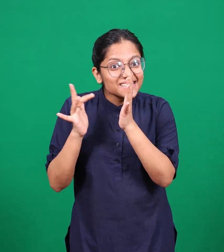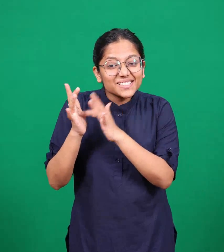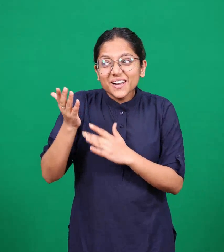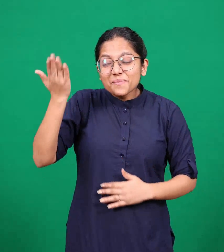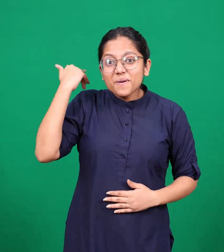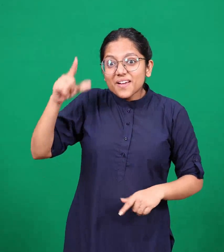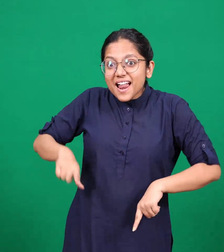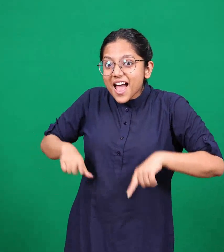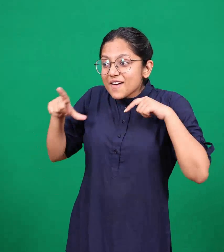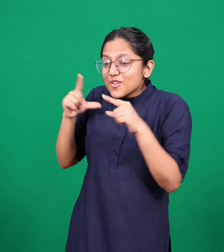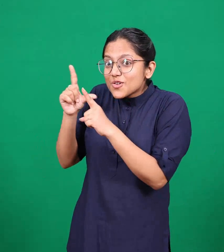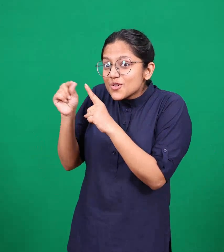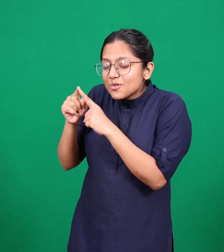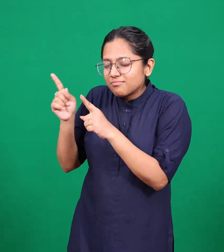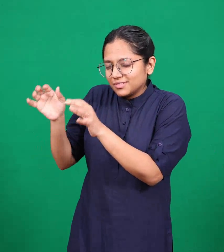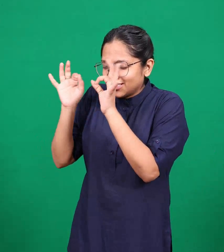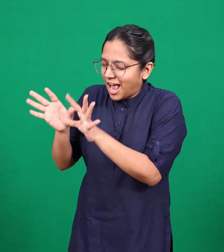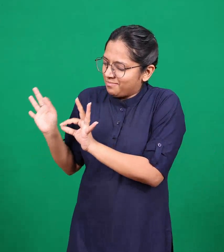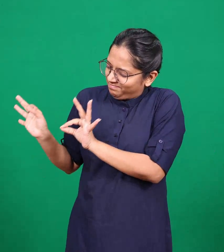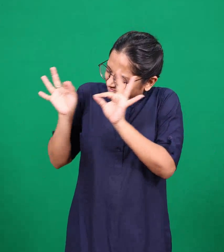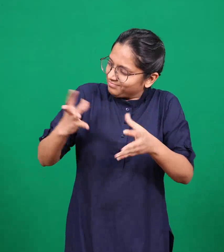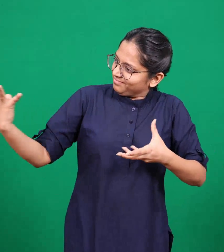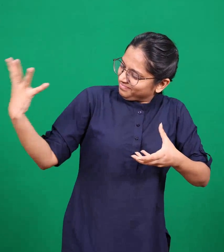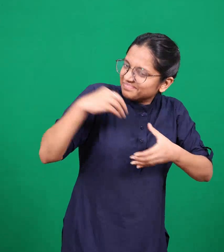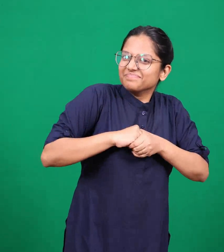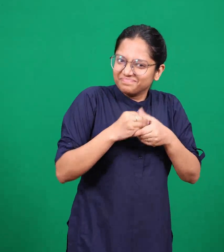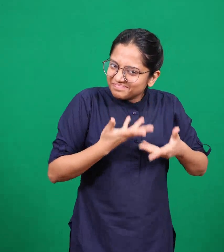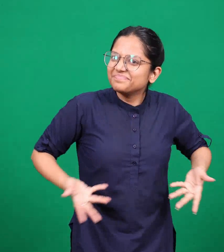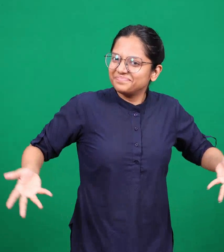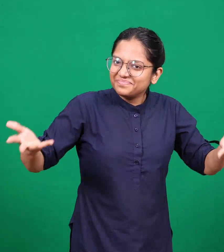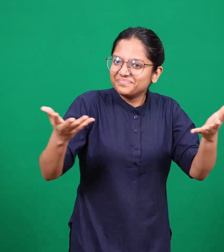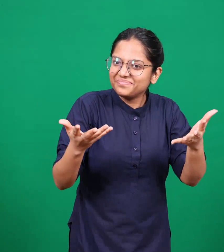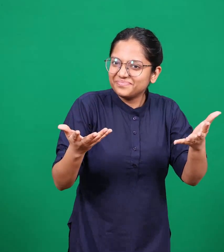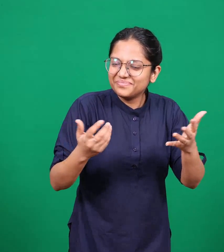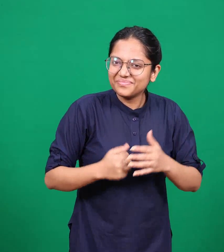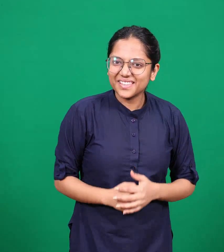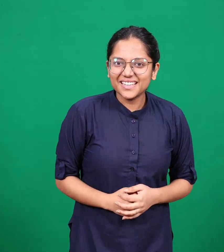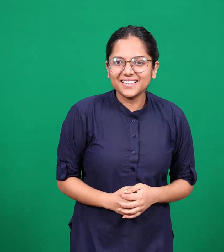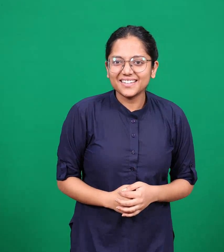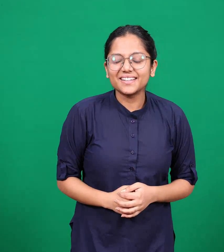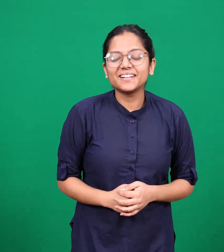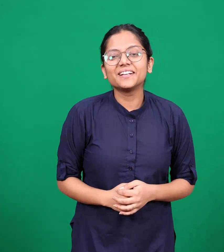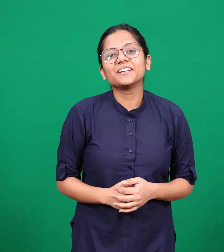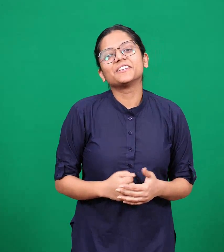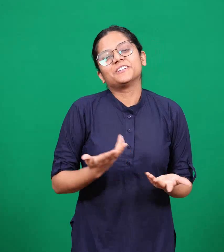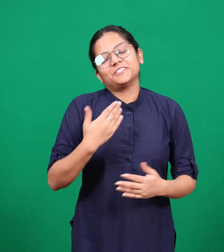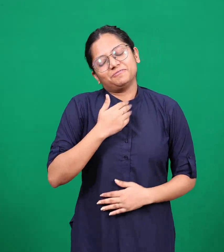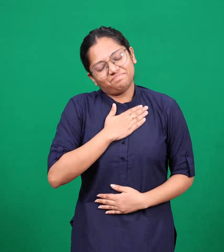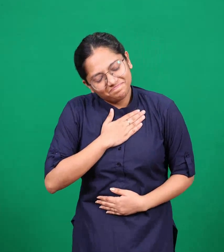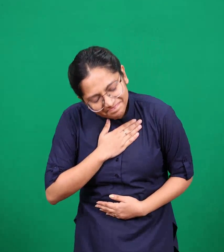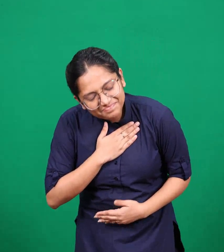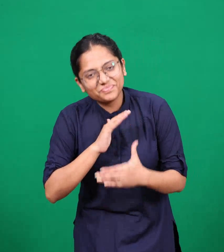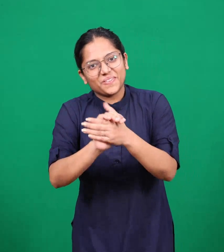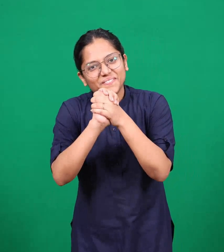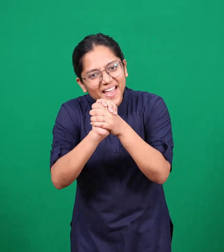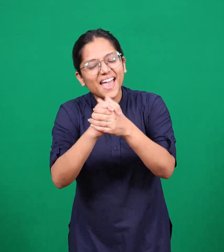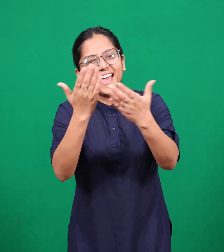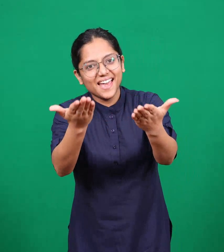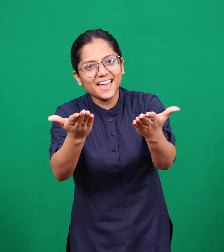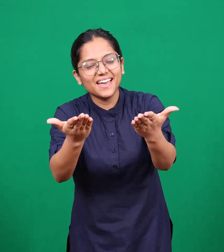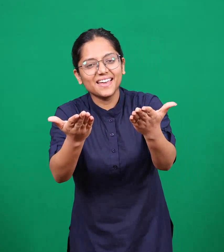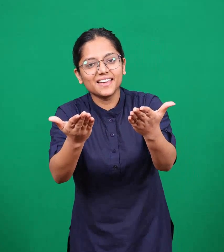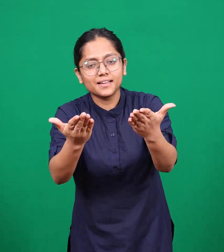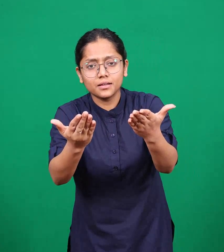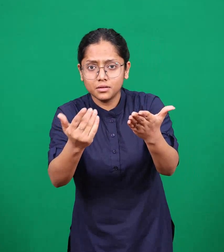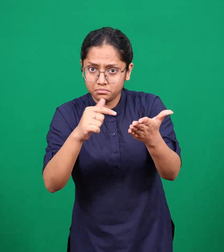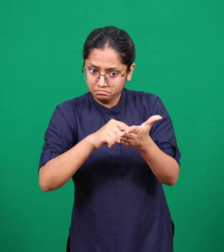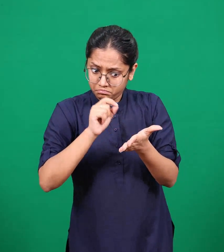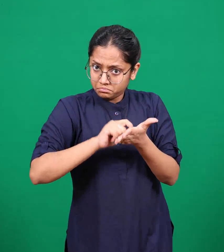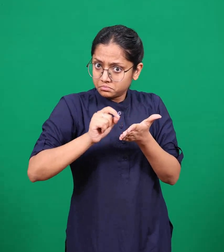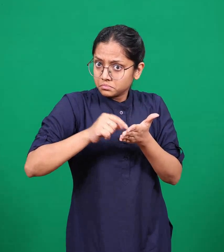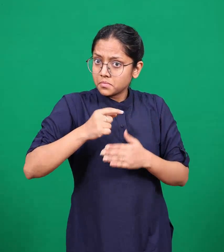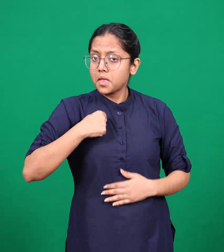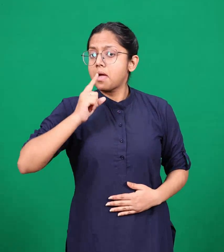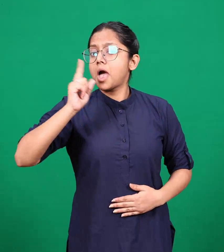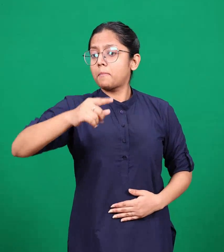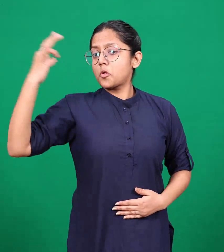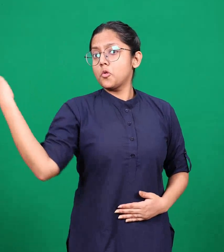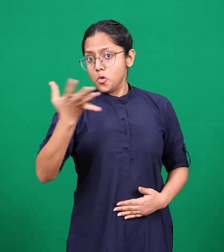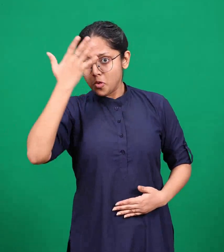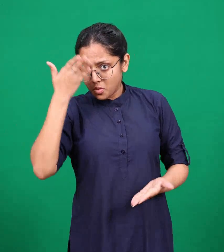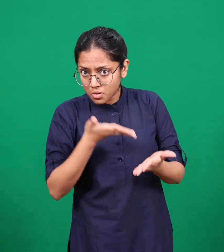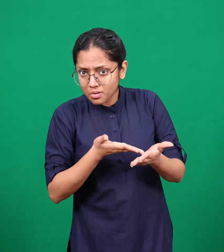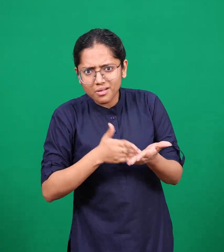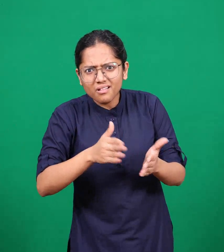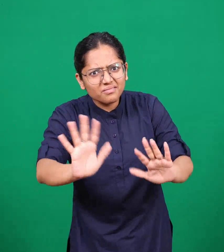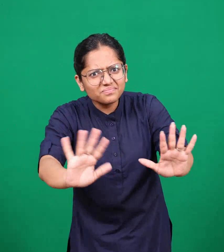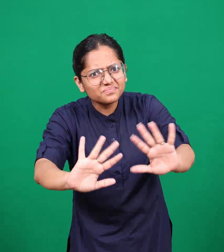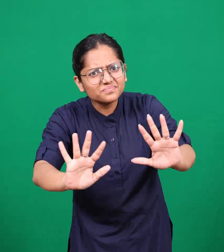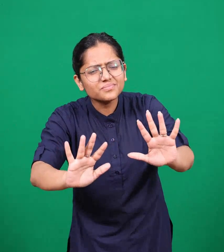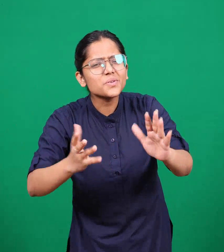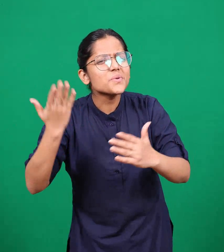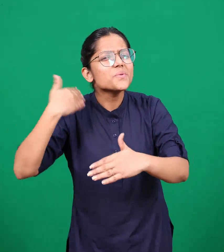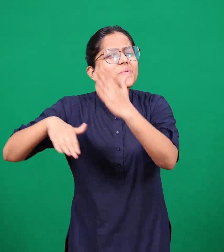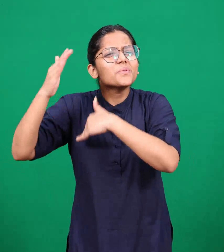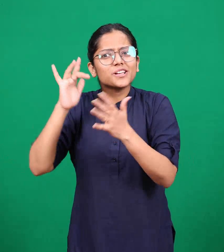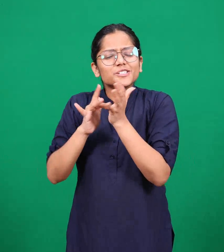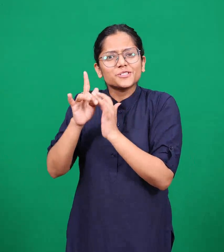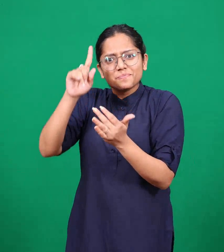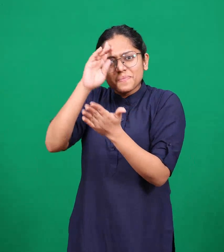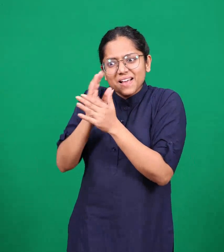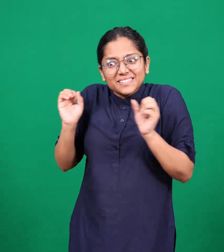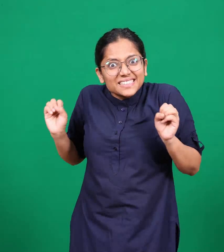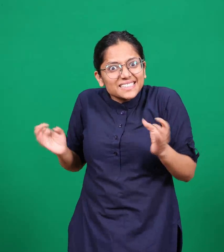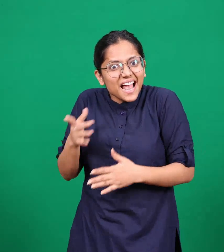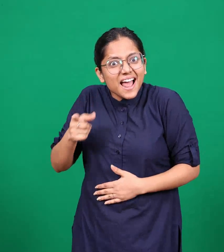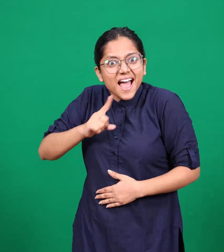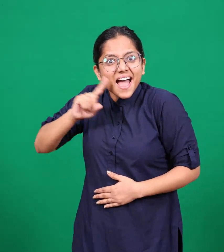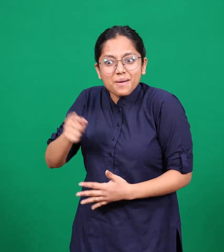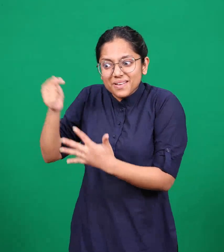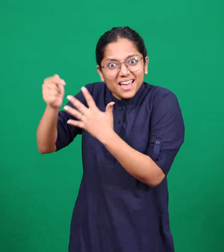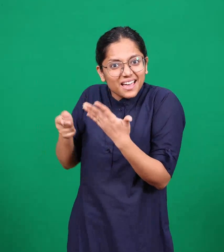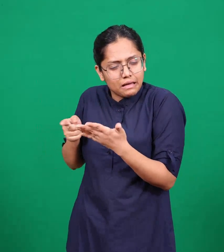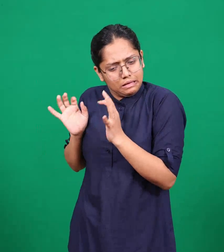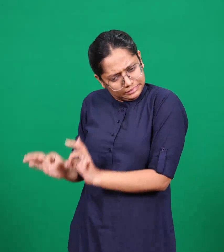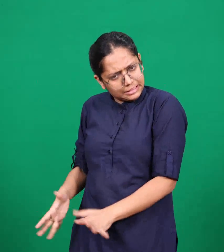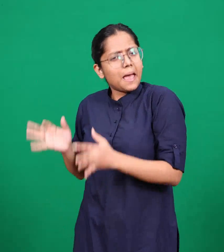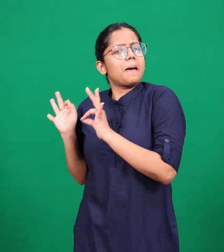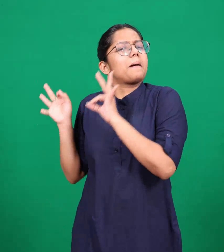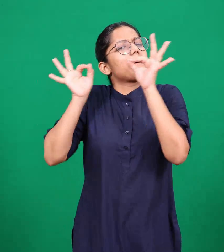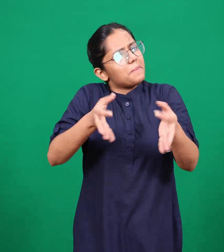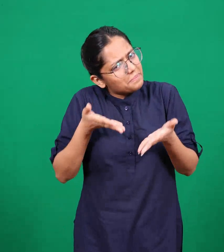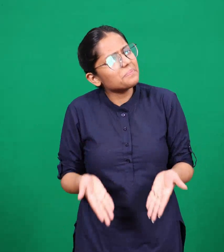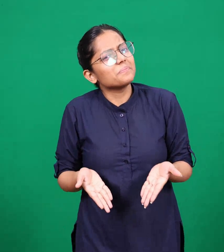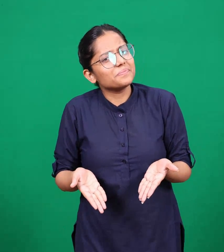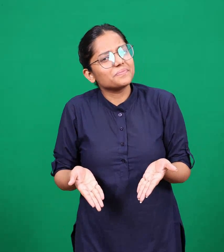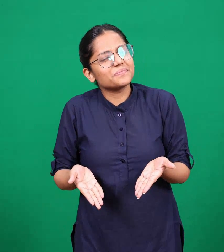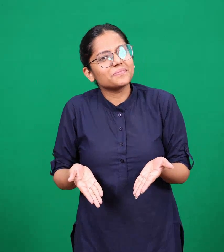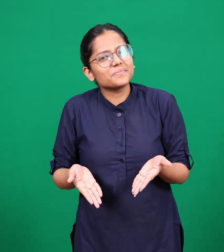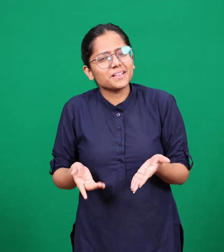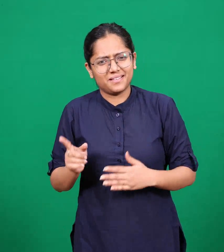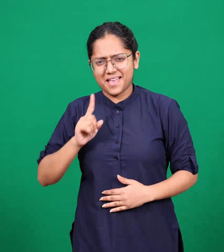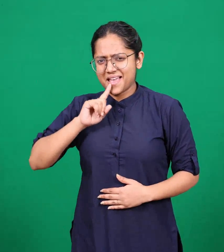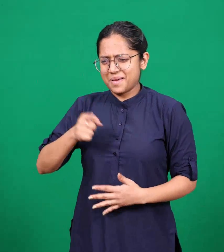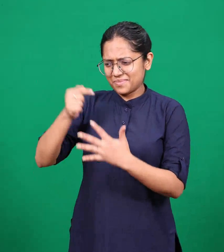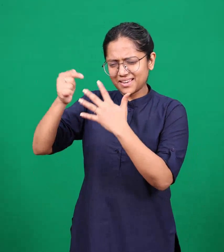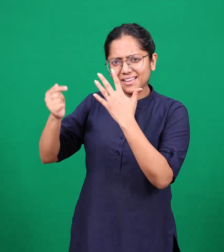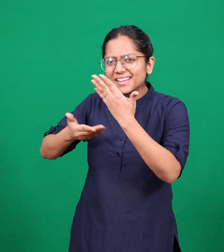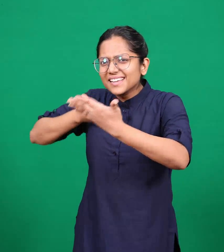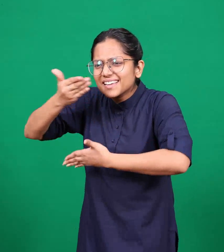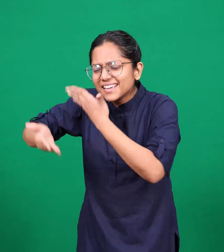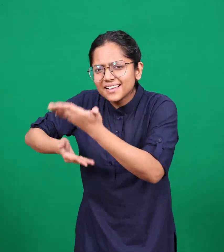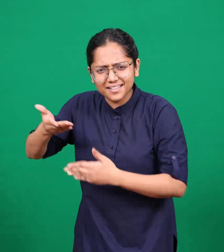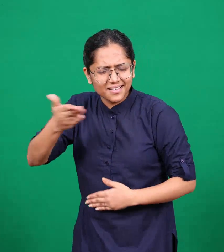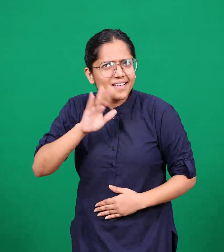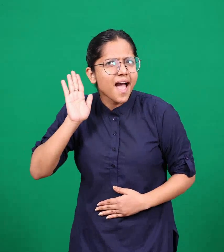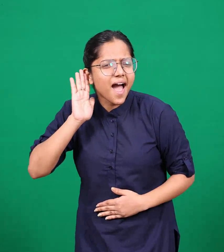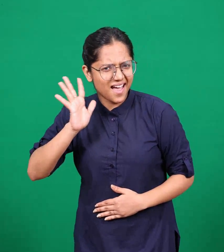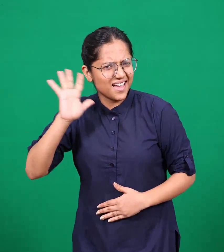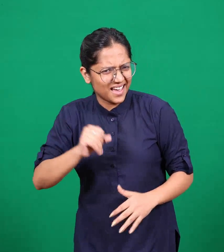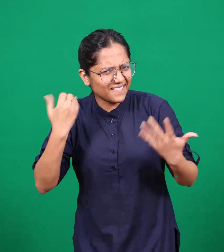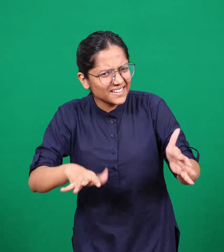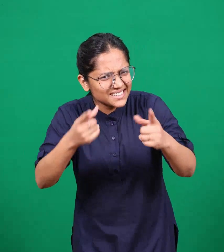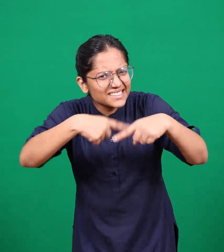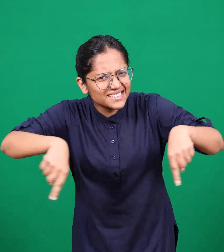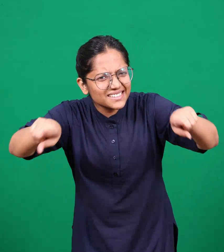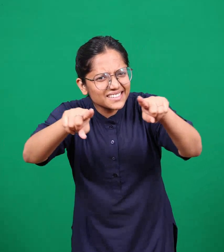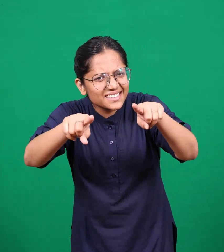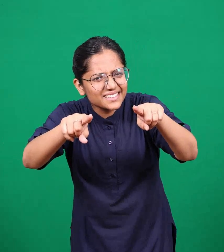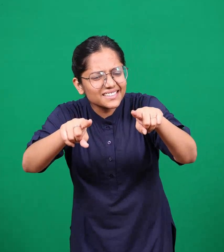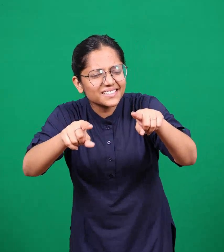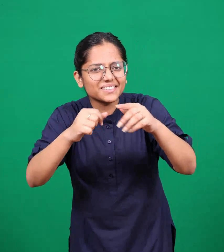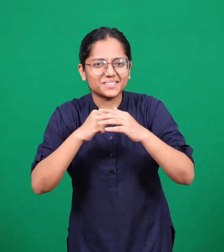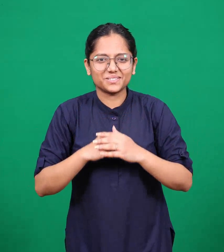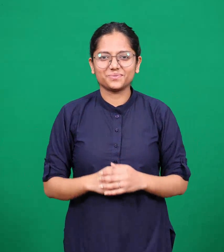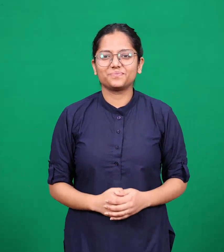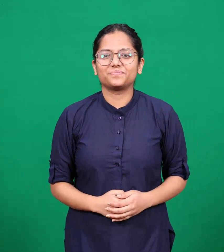Beloved, I am not writing to you a new commandment, but an old one, which you have had from the beginning.